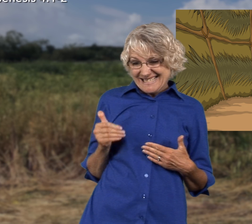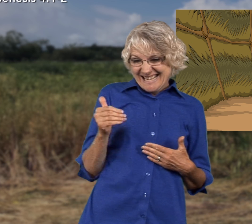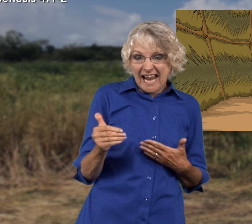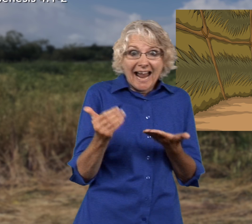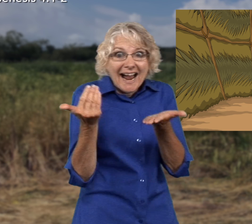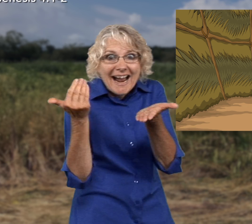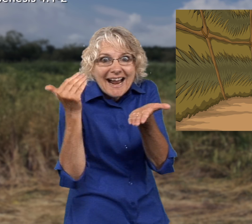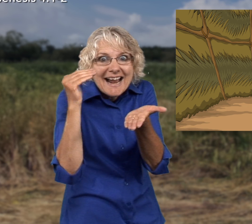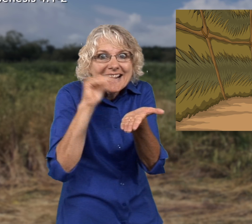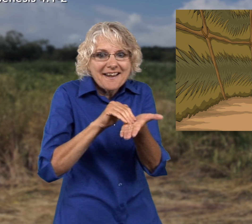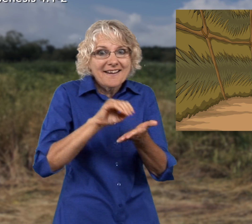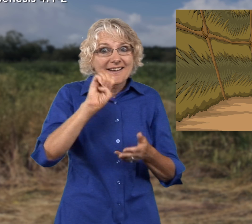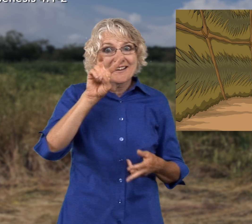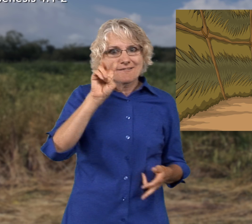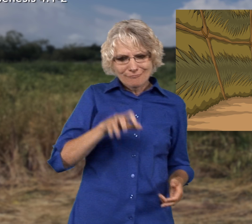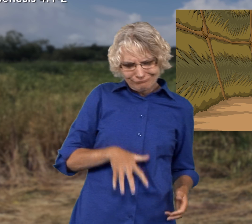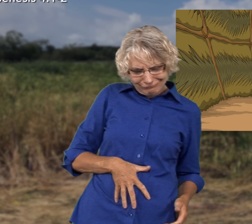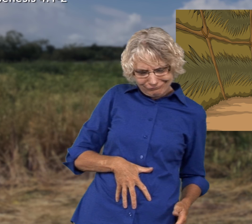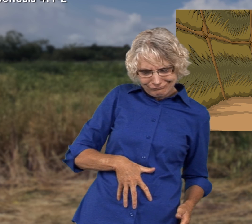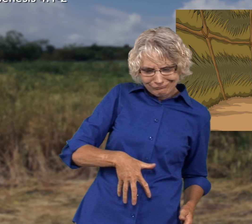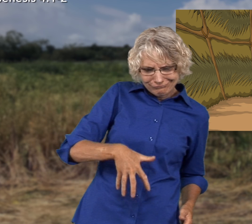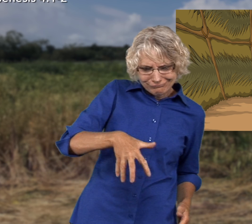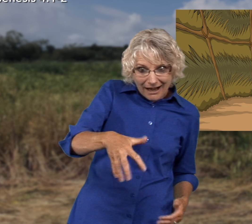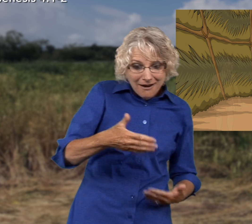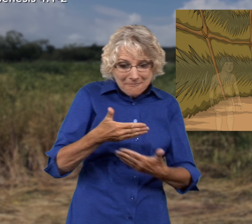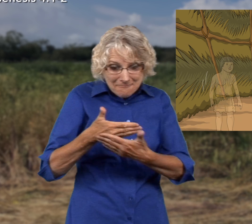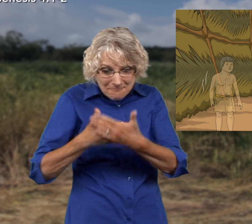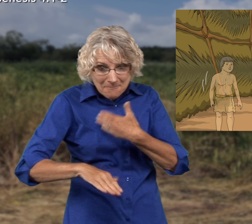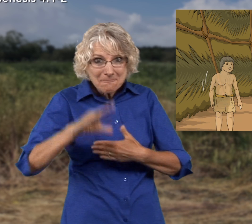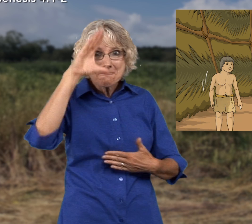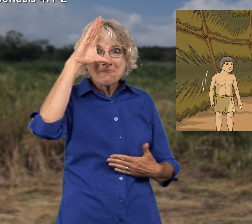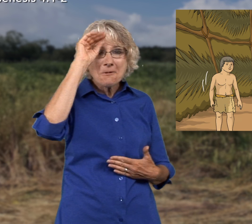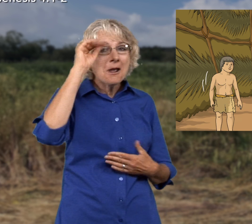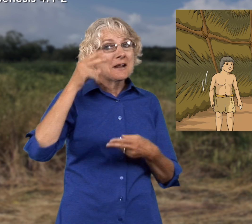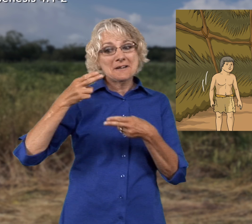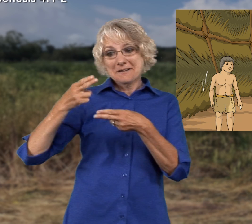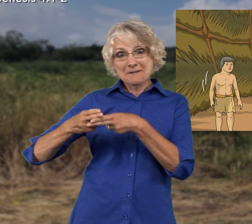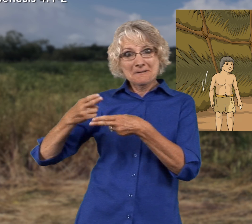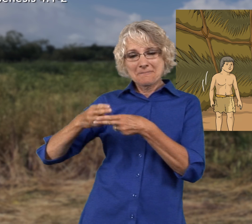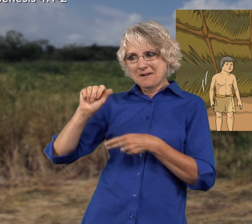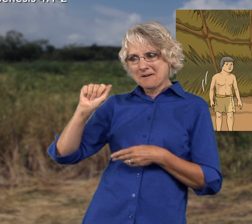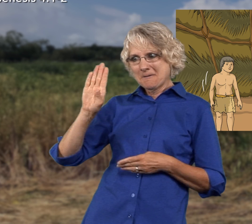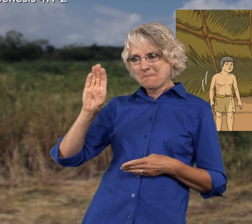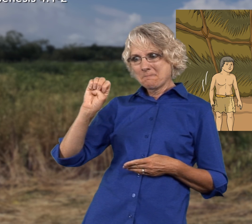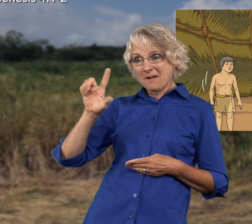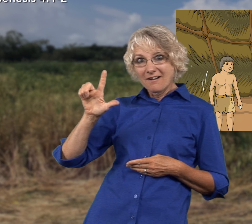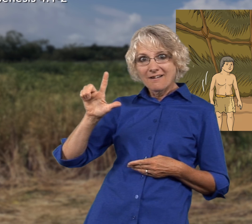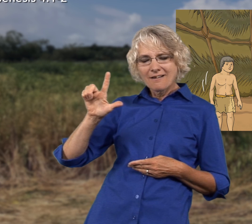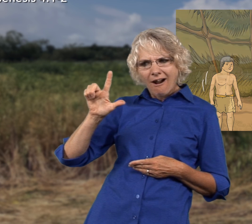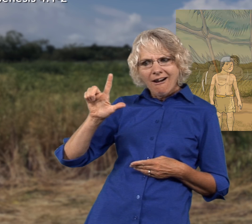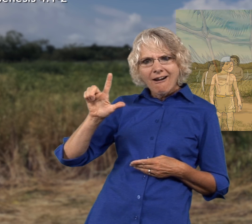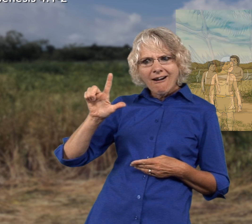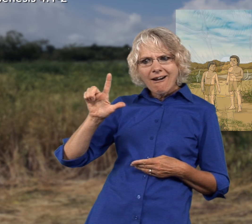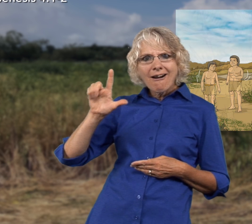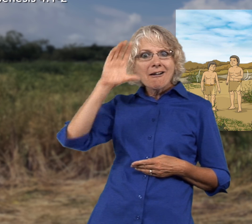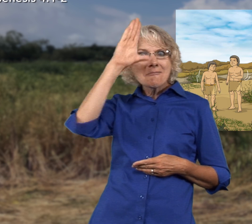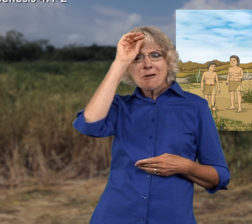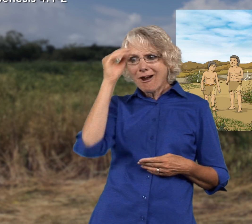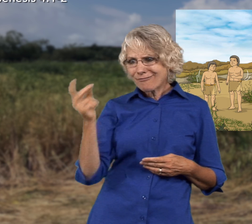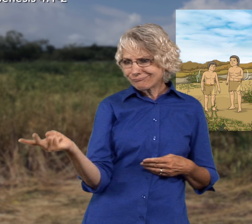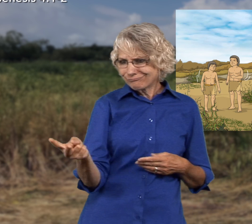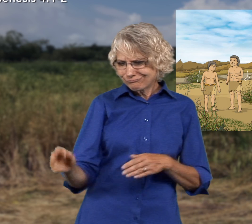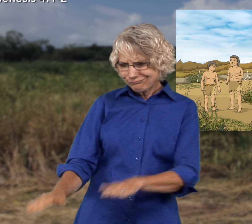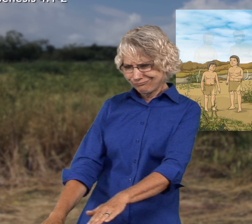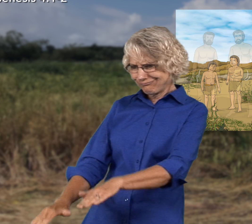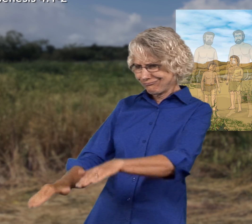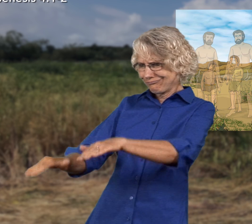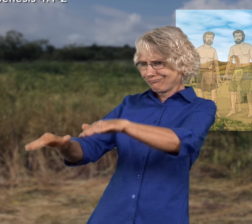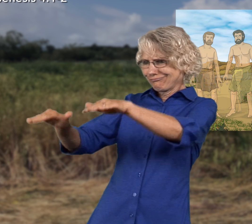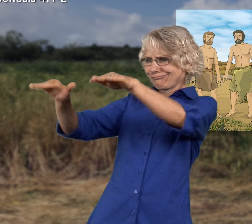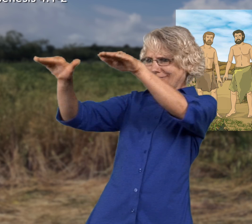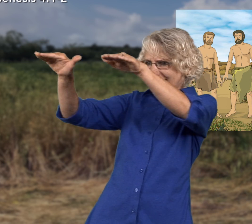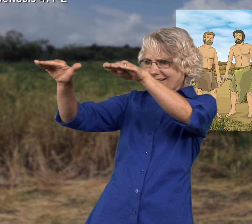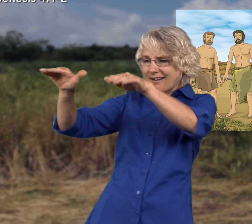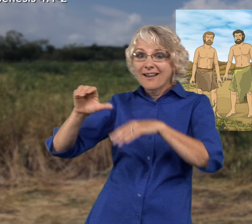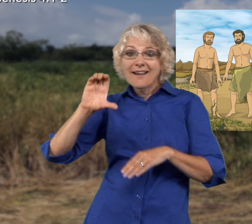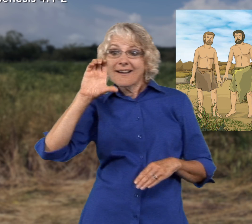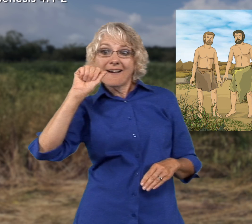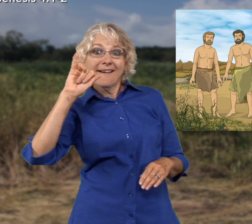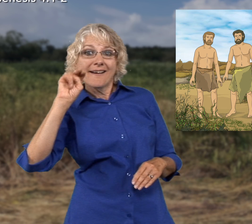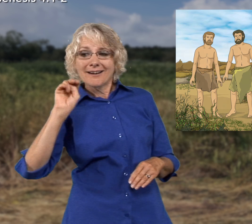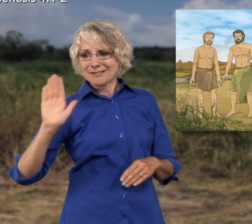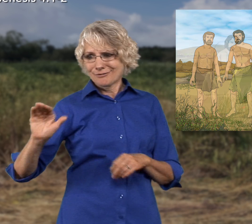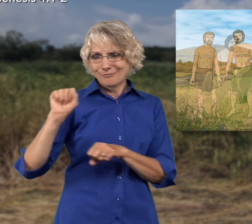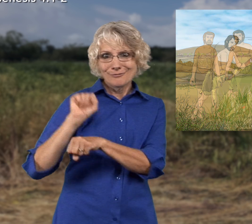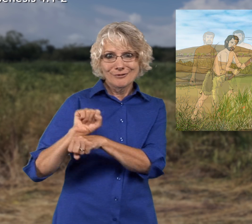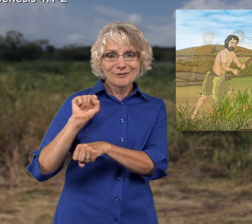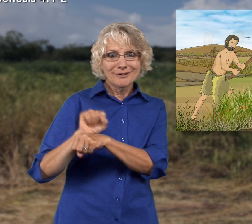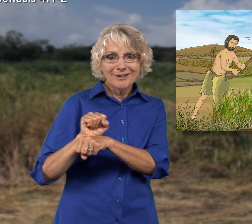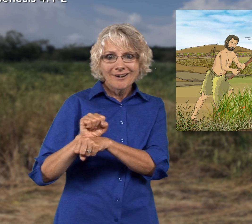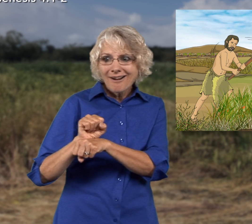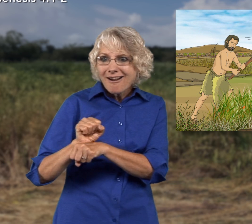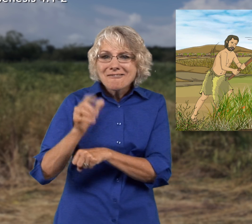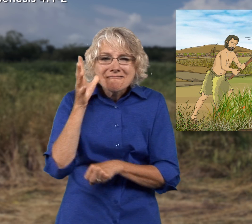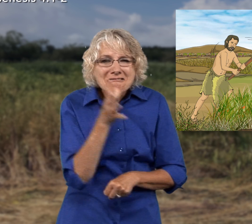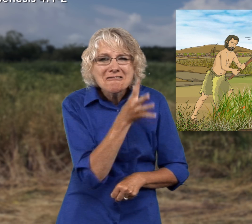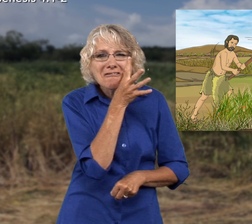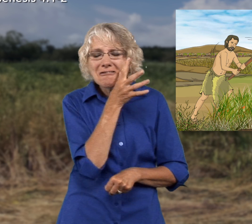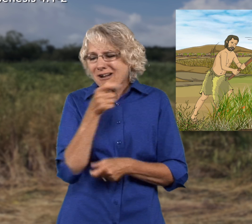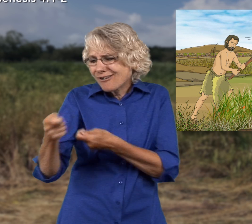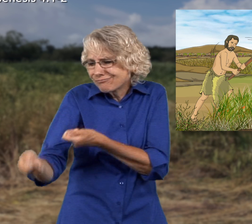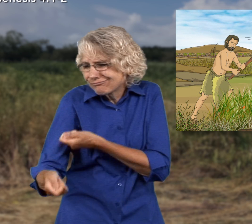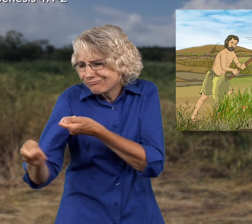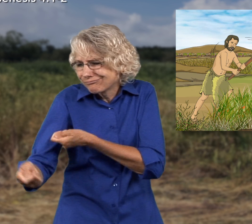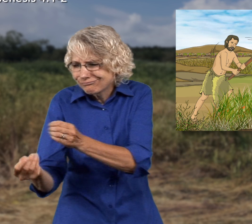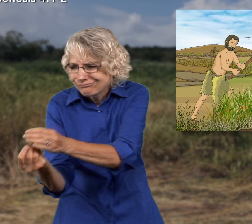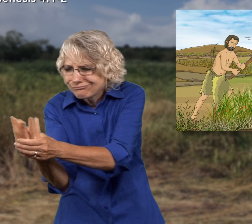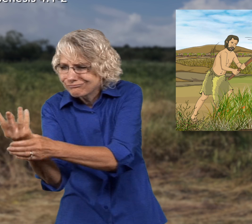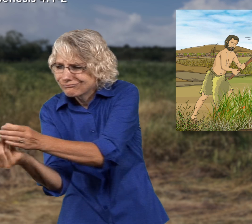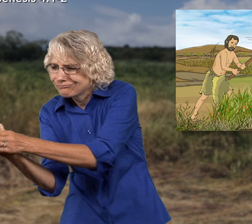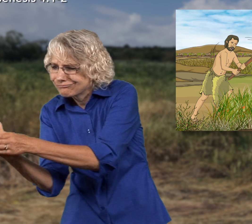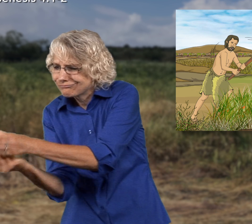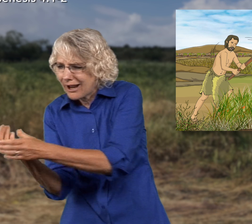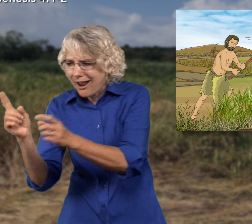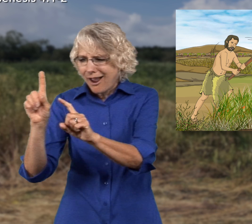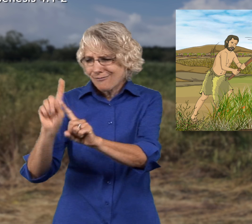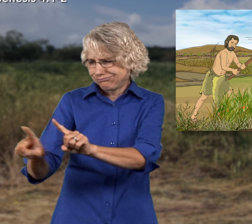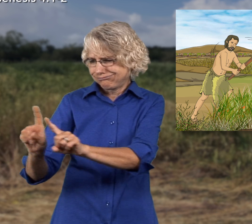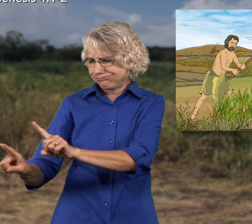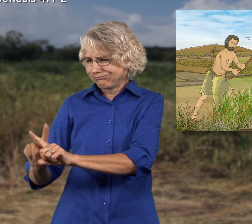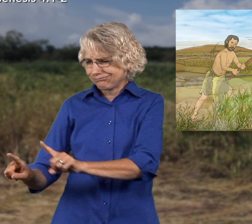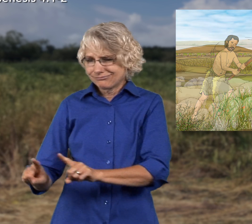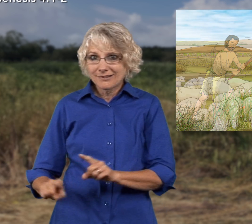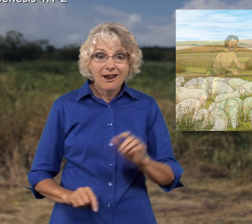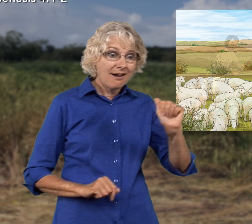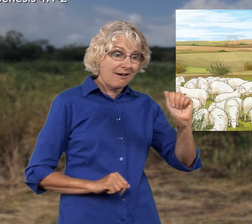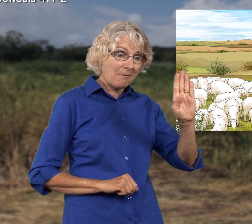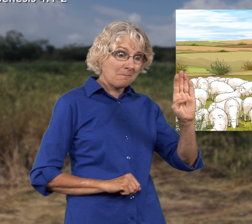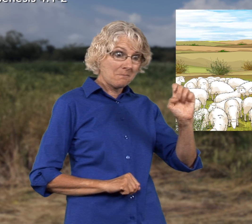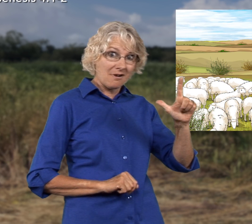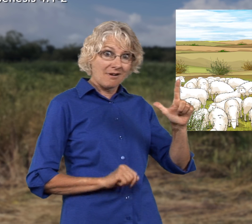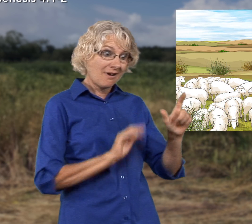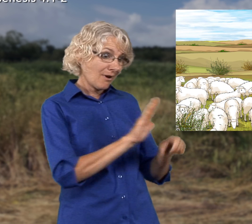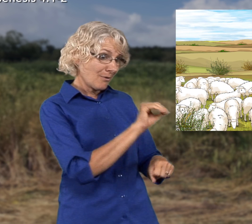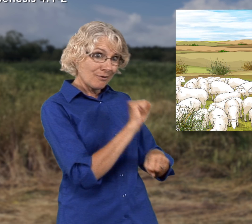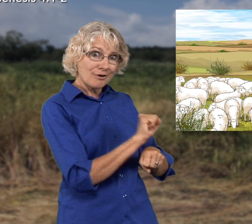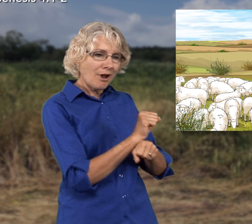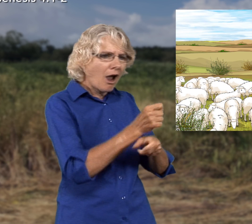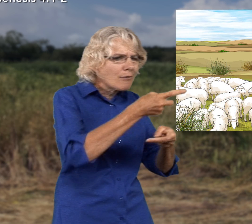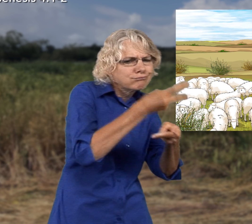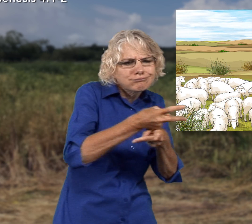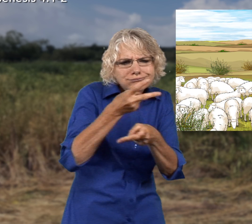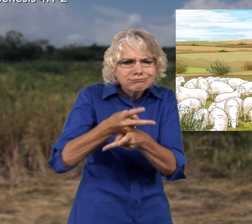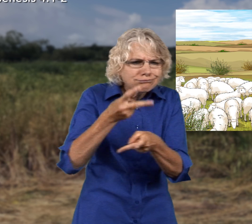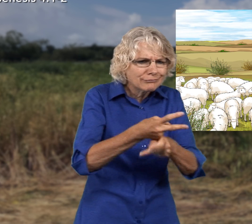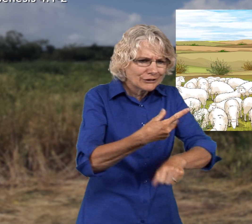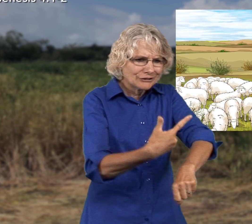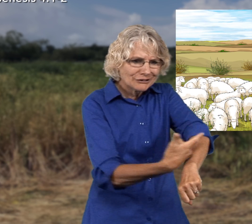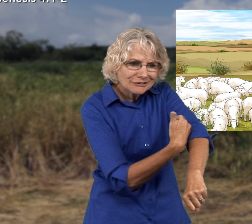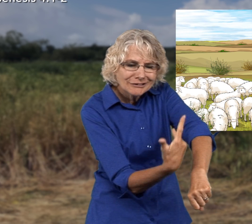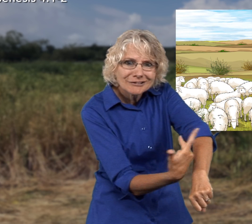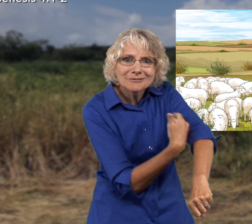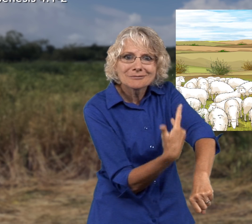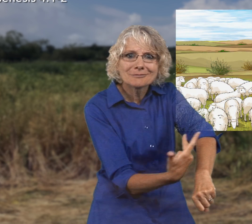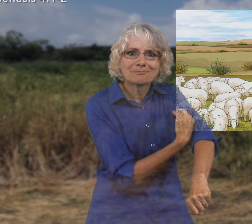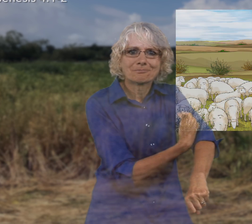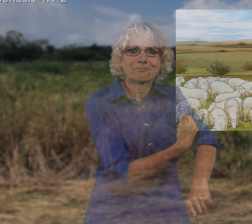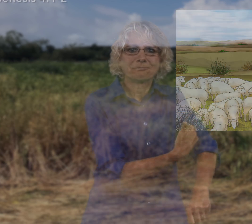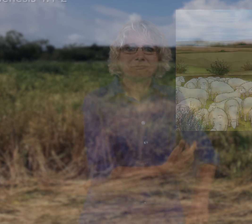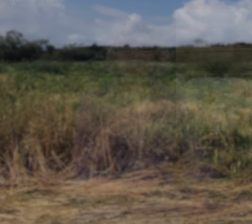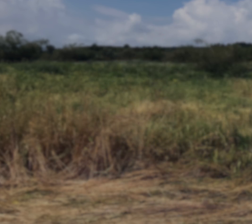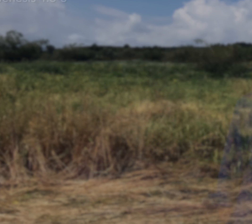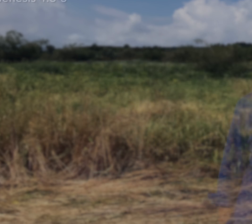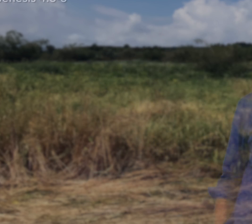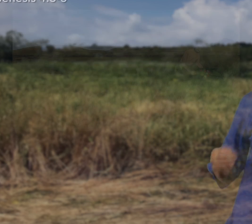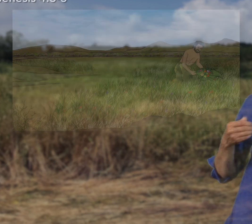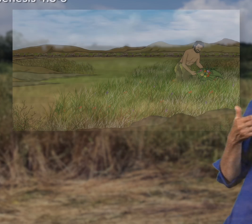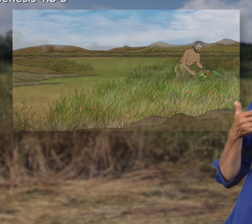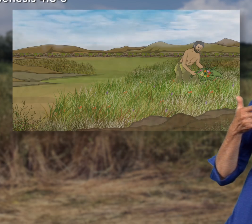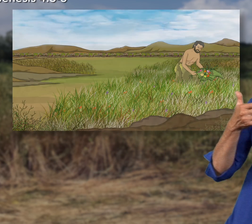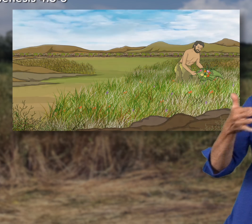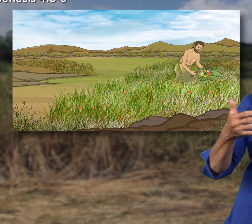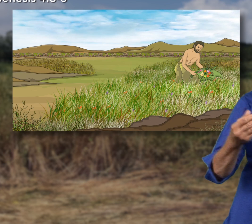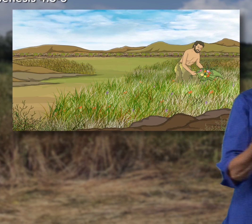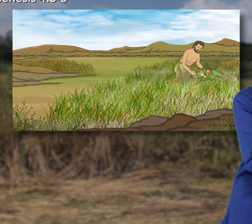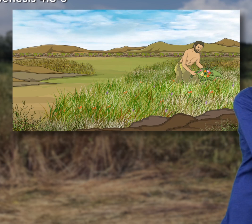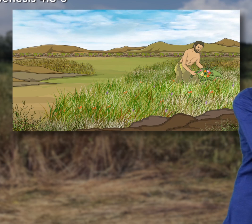Later she gave birth to Cain’s brother Abel. Now Abel was a keeper of sheep, while Cain was a tiller of the soil.